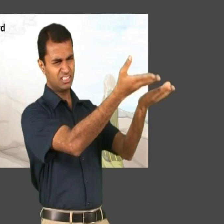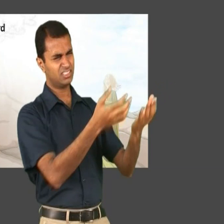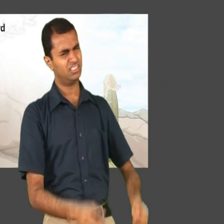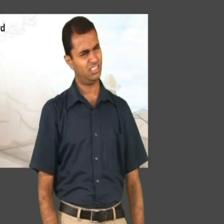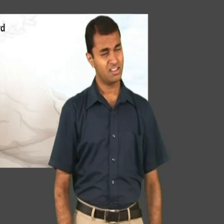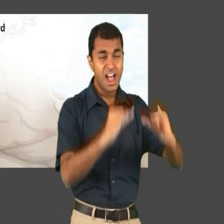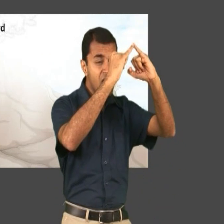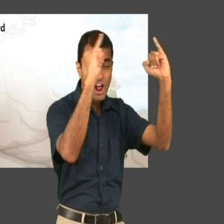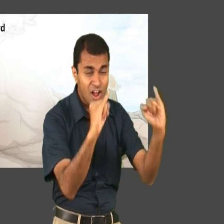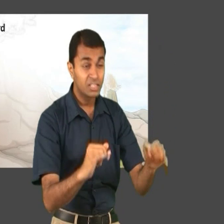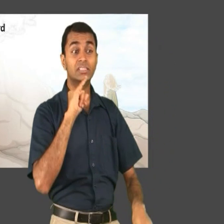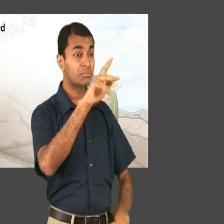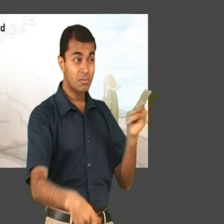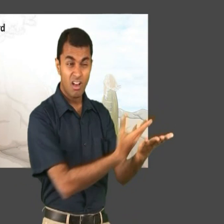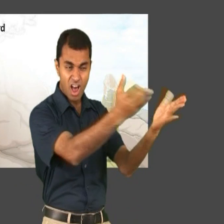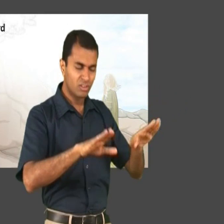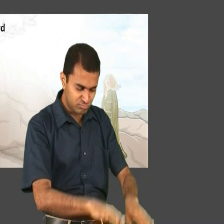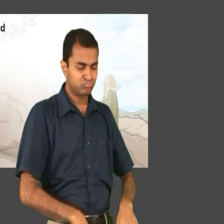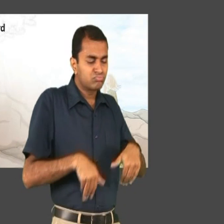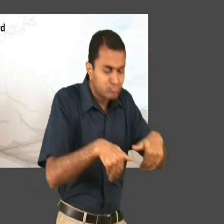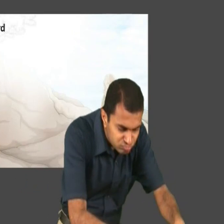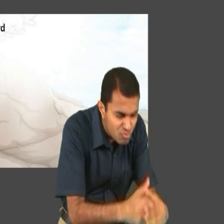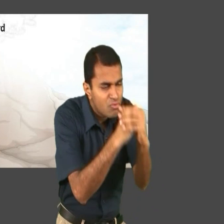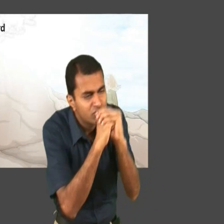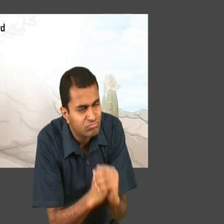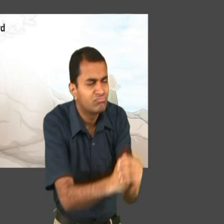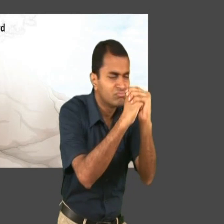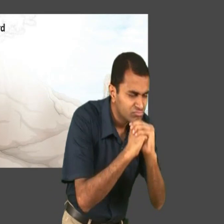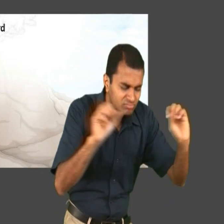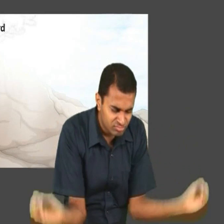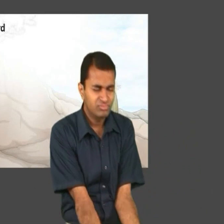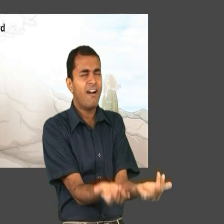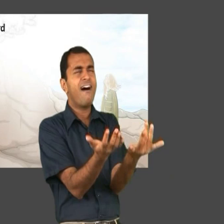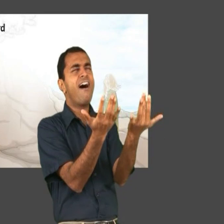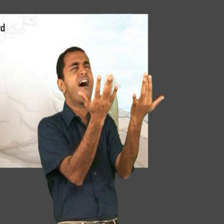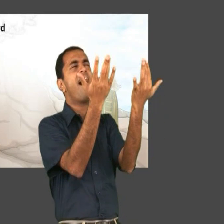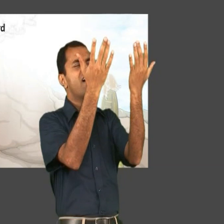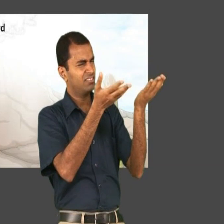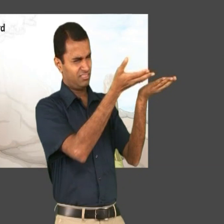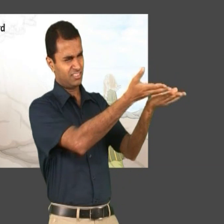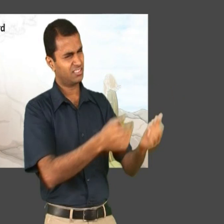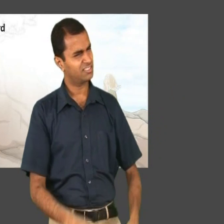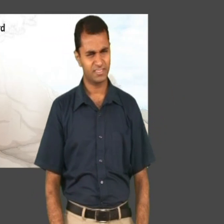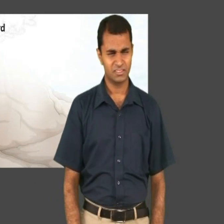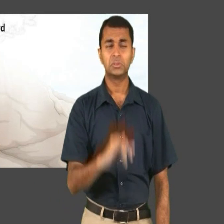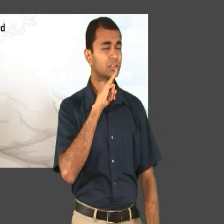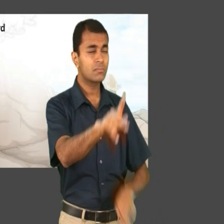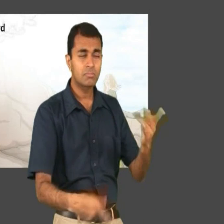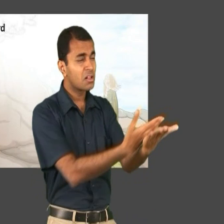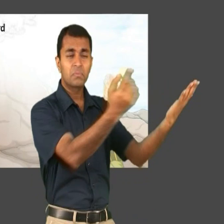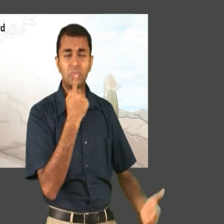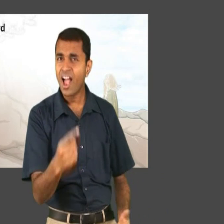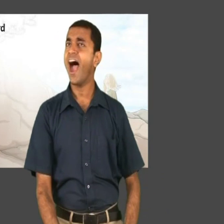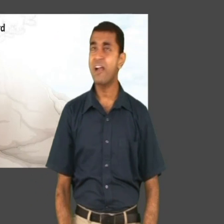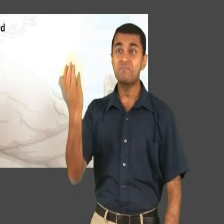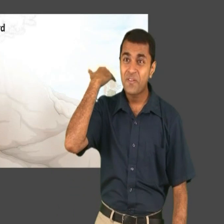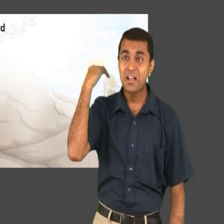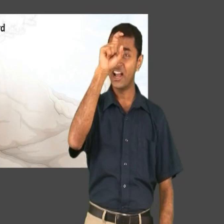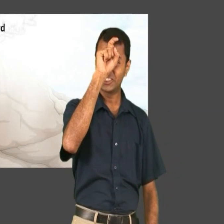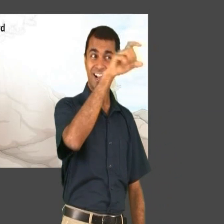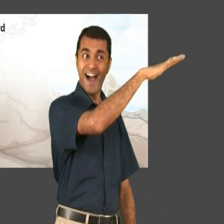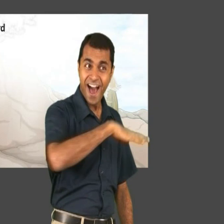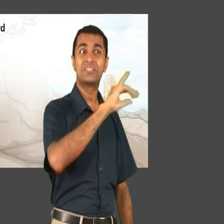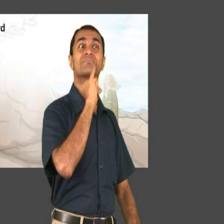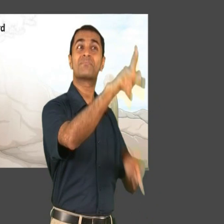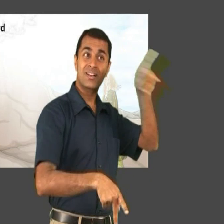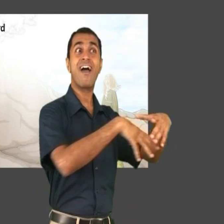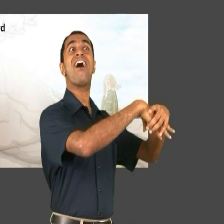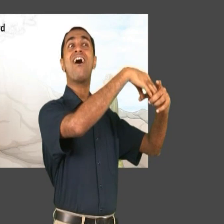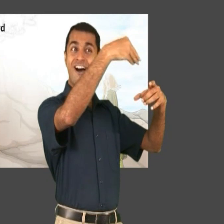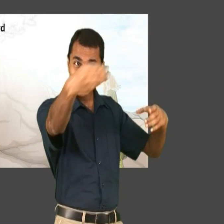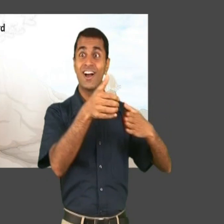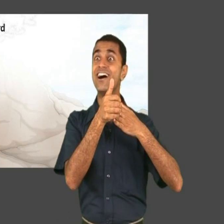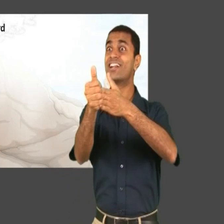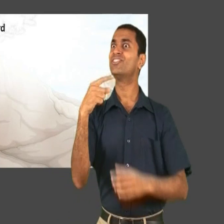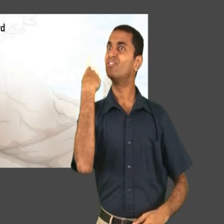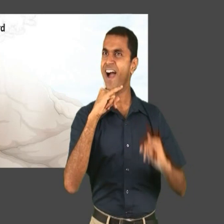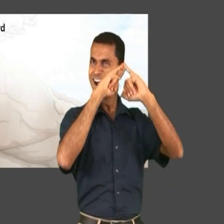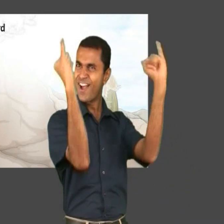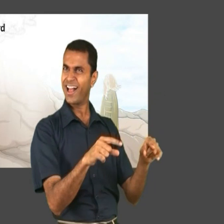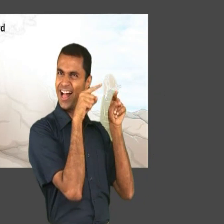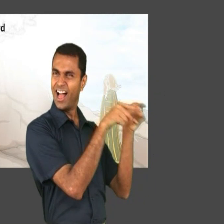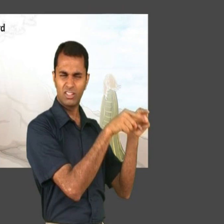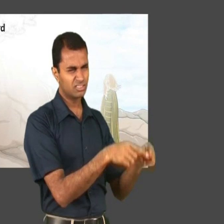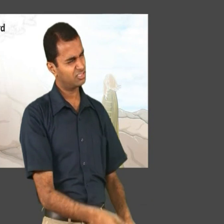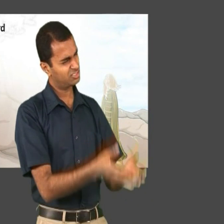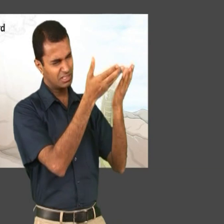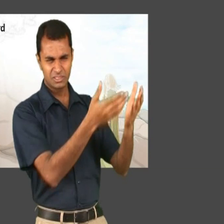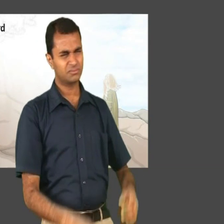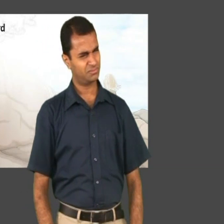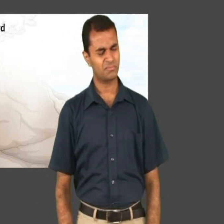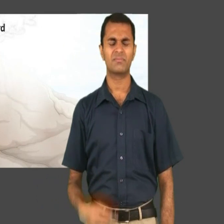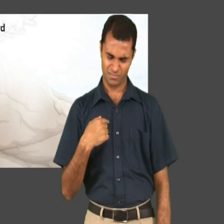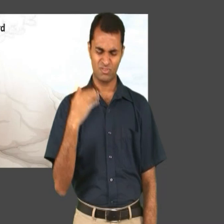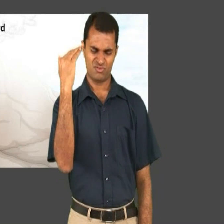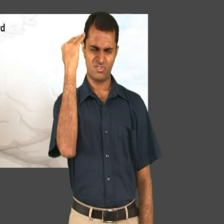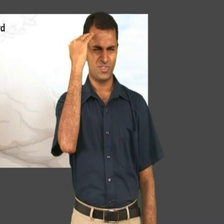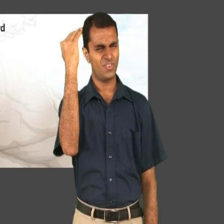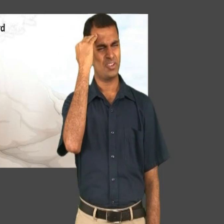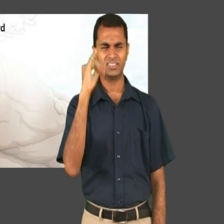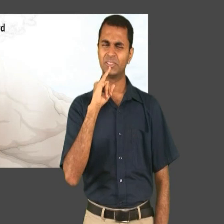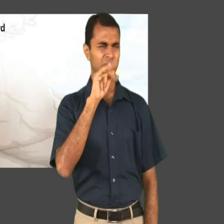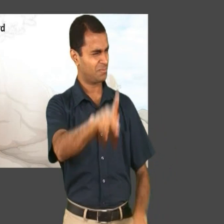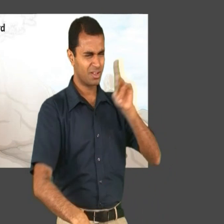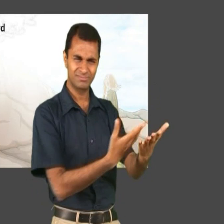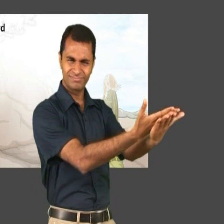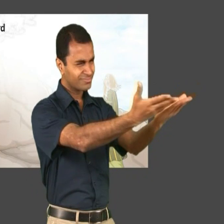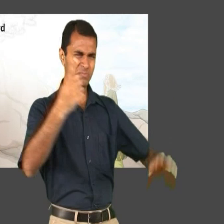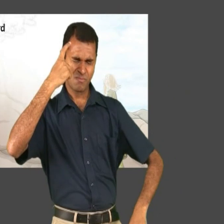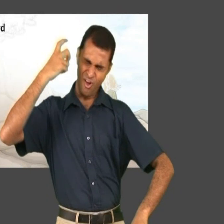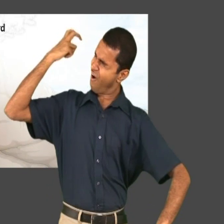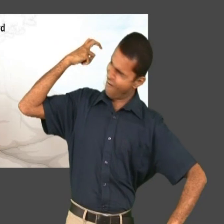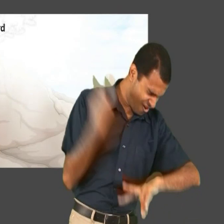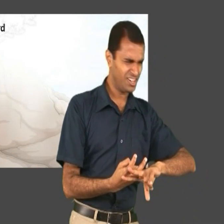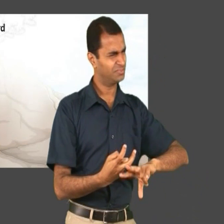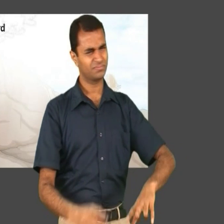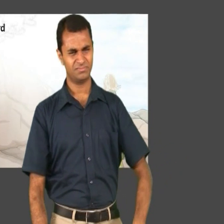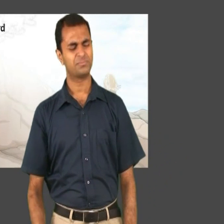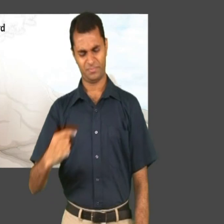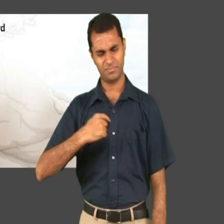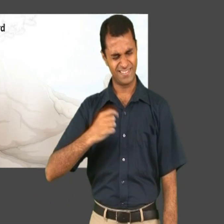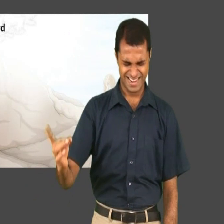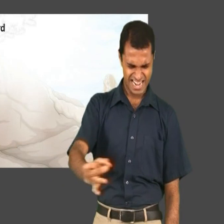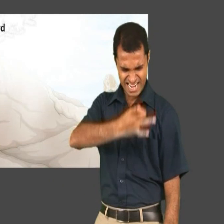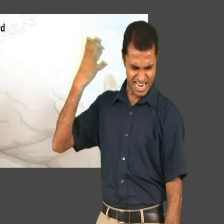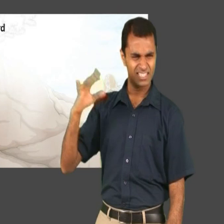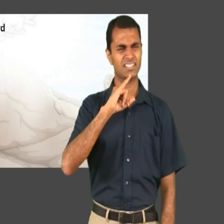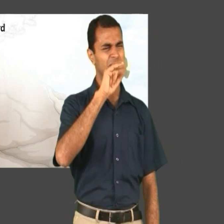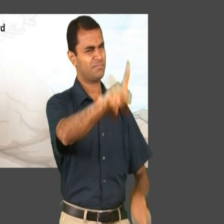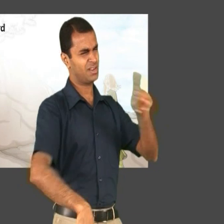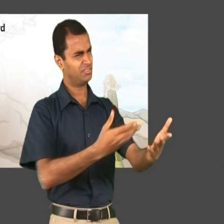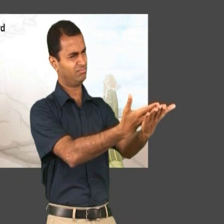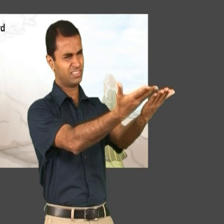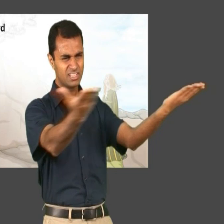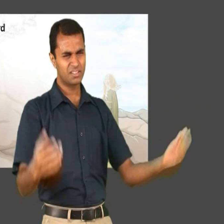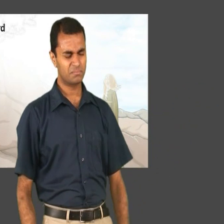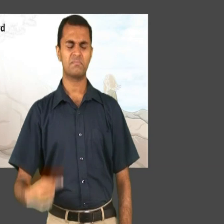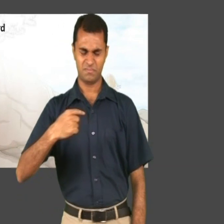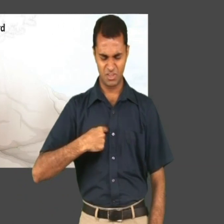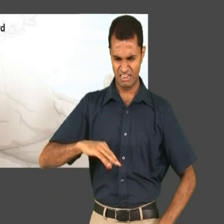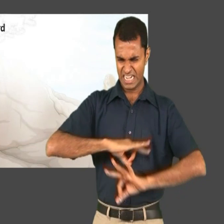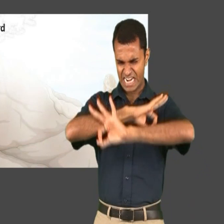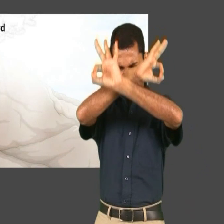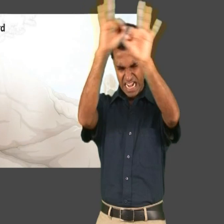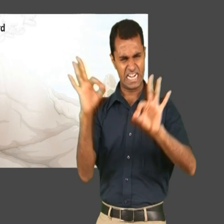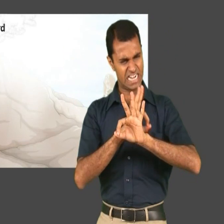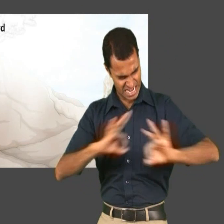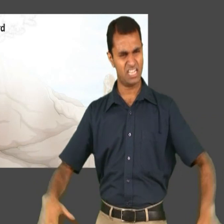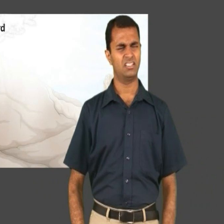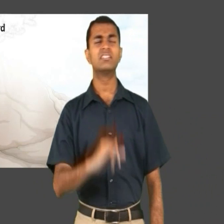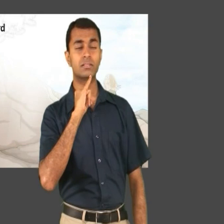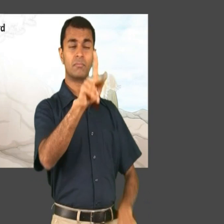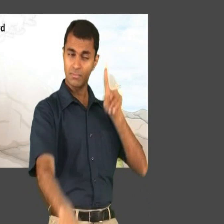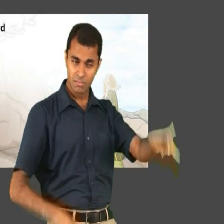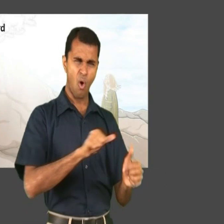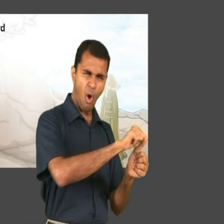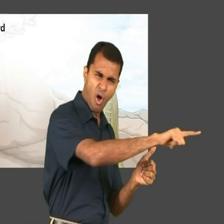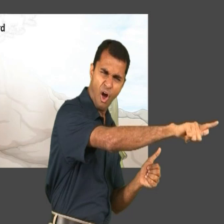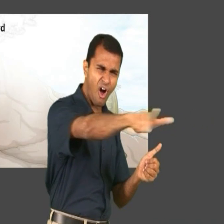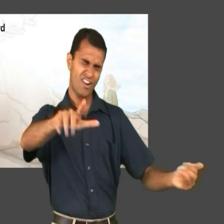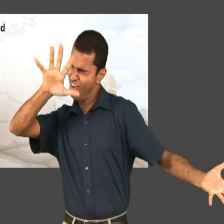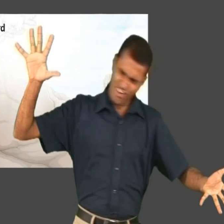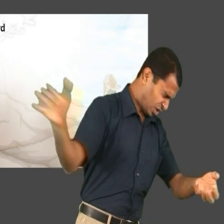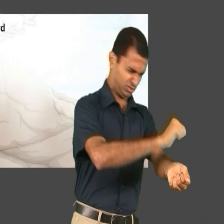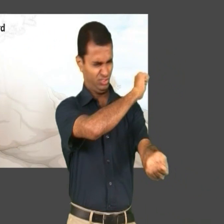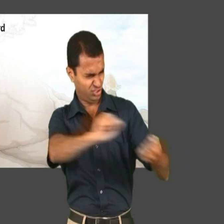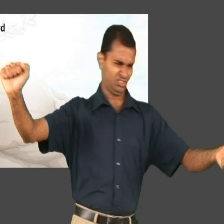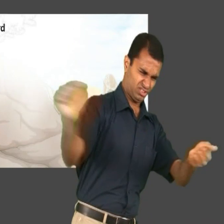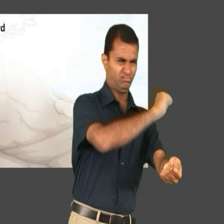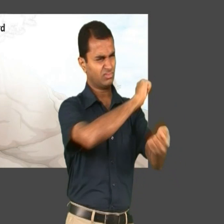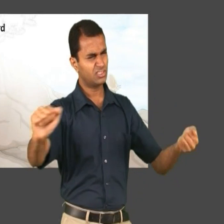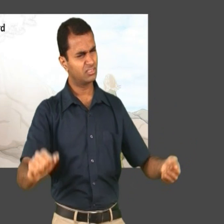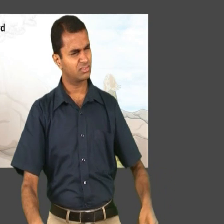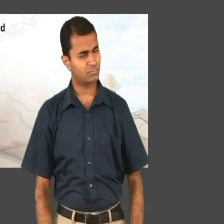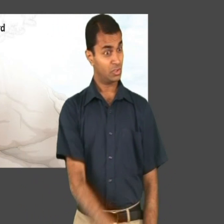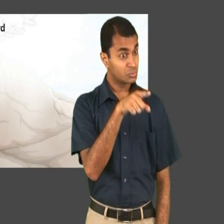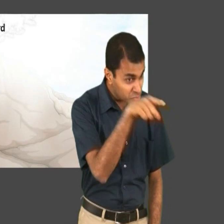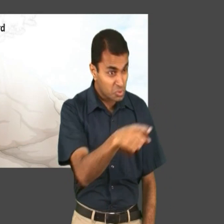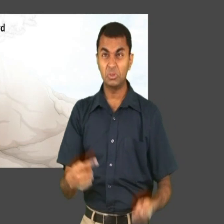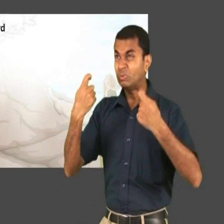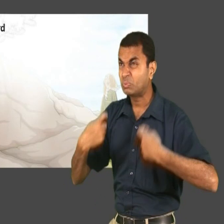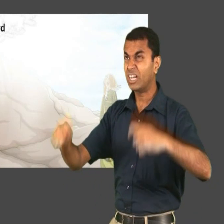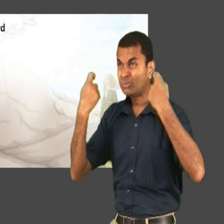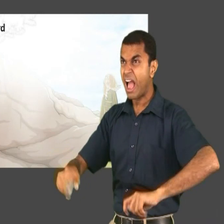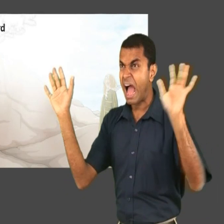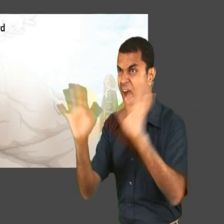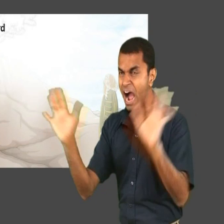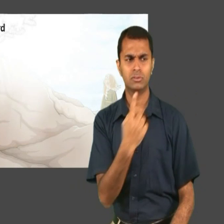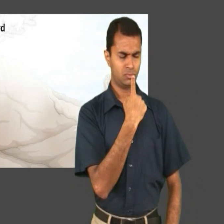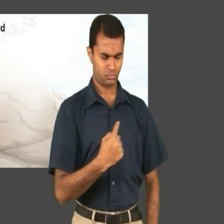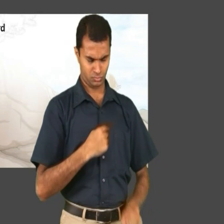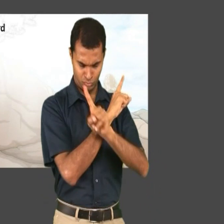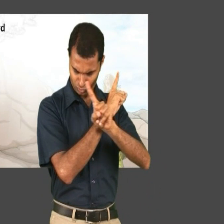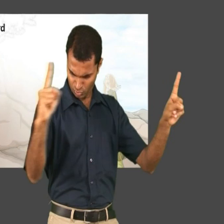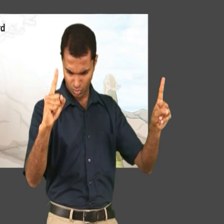They have sacrificed to it and said, ‘These, O Israel, are your gods, who brought you up out of the land of Egypt.’” The LORD also said to Moses, “I have seen this people, and they are indeed a stiff-necked people.